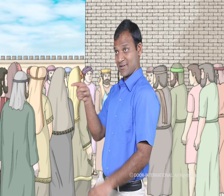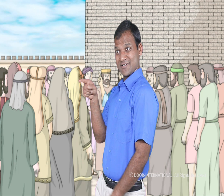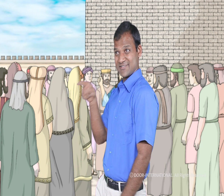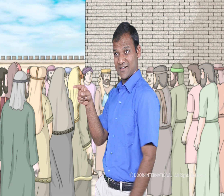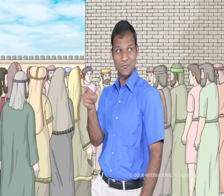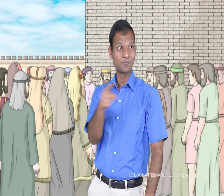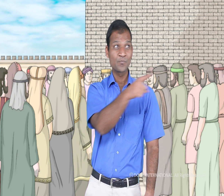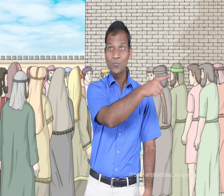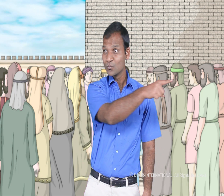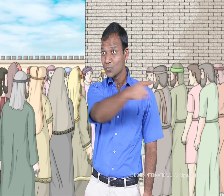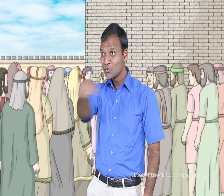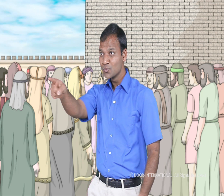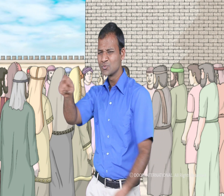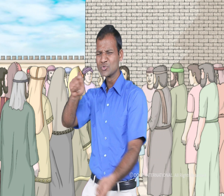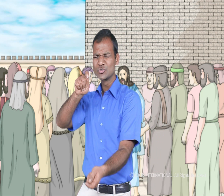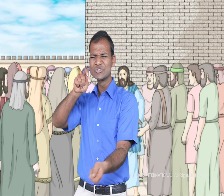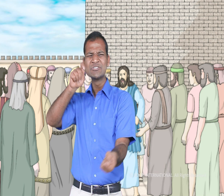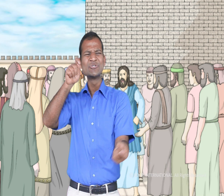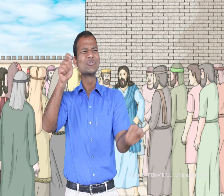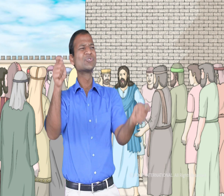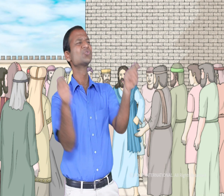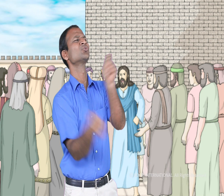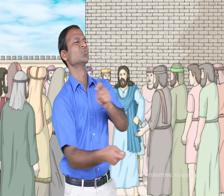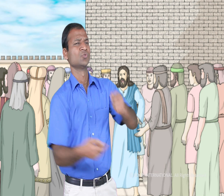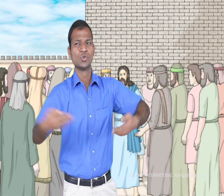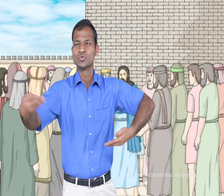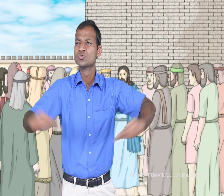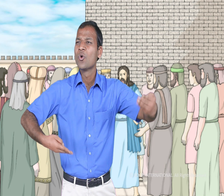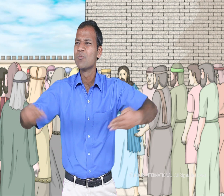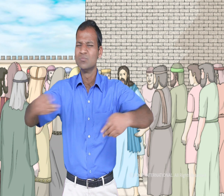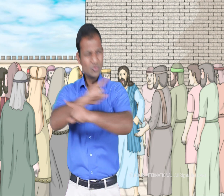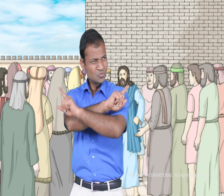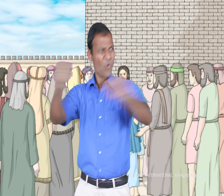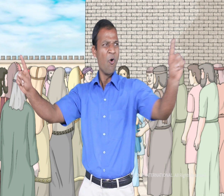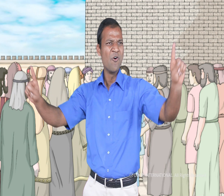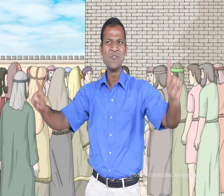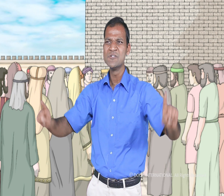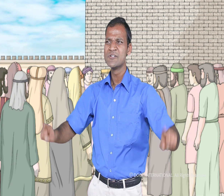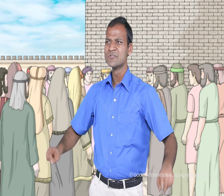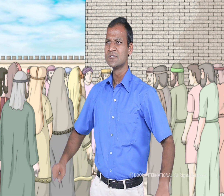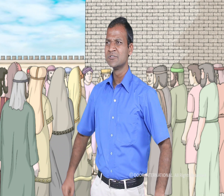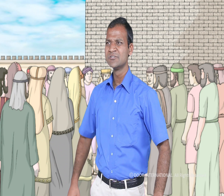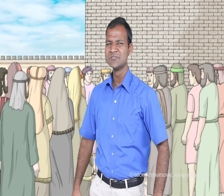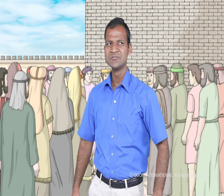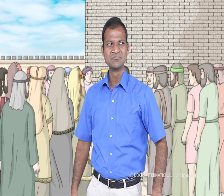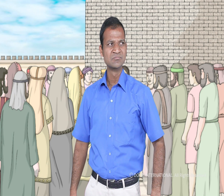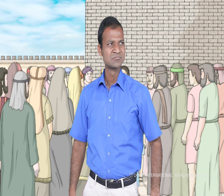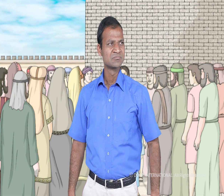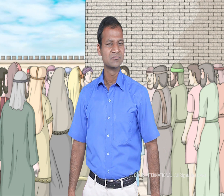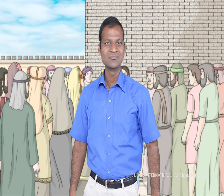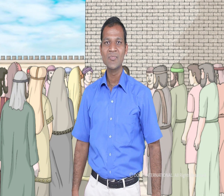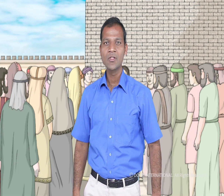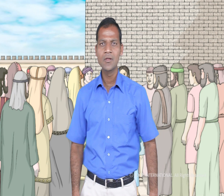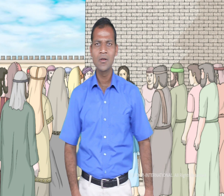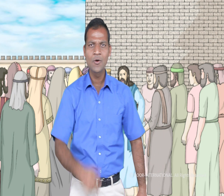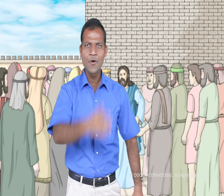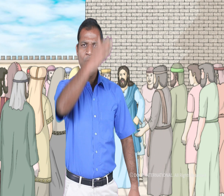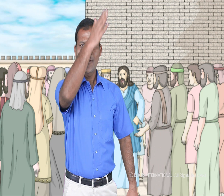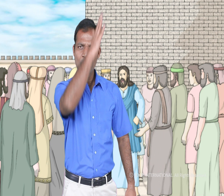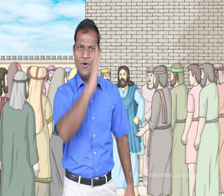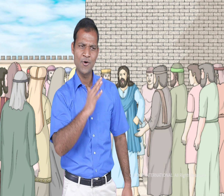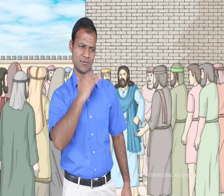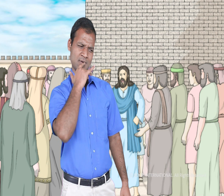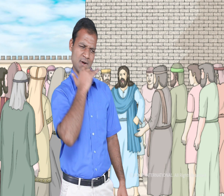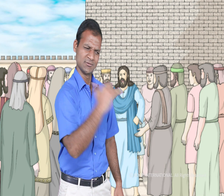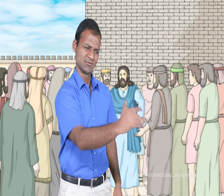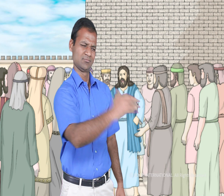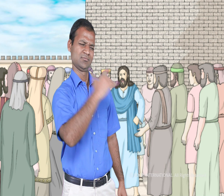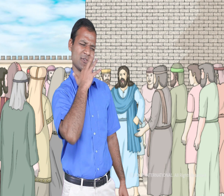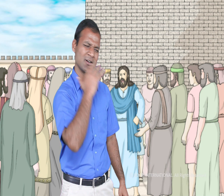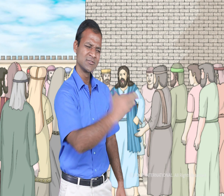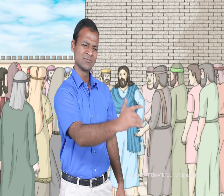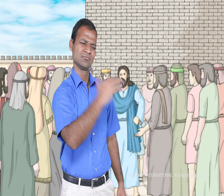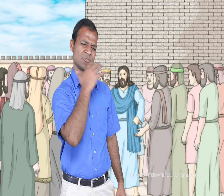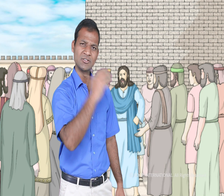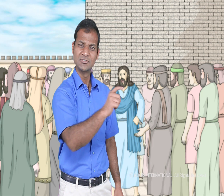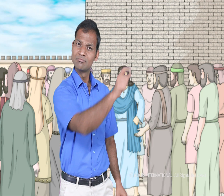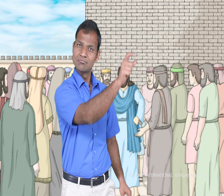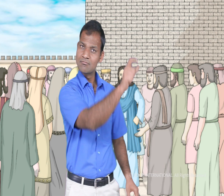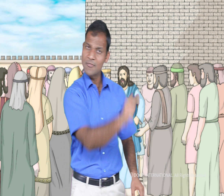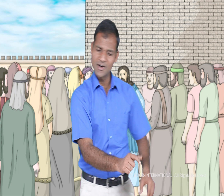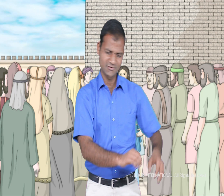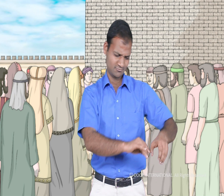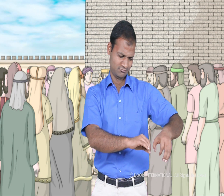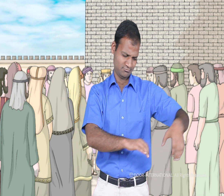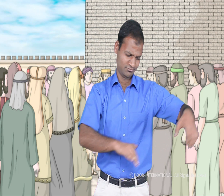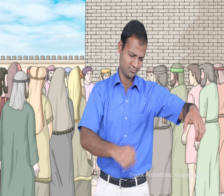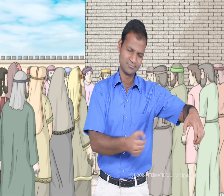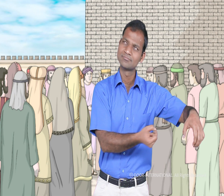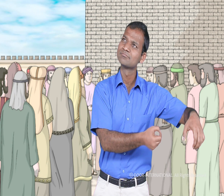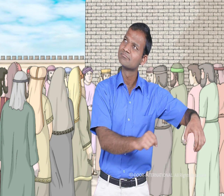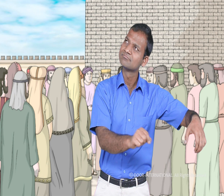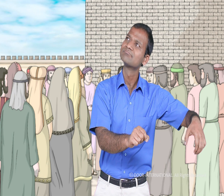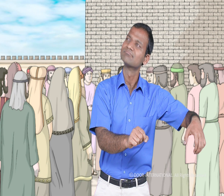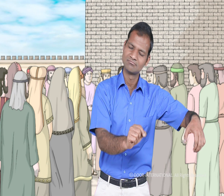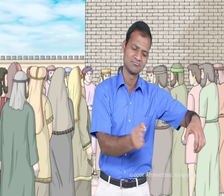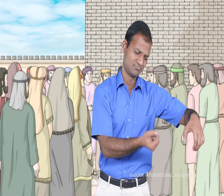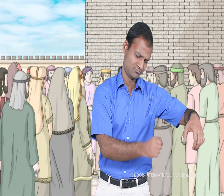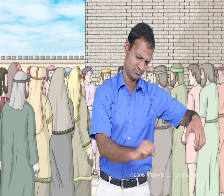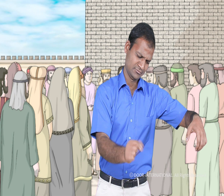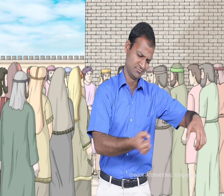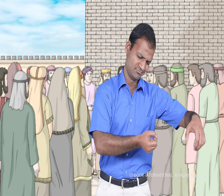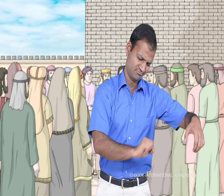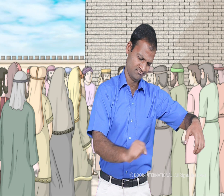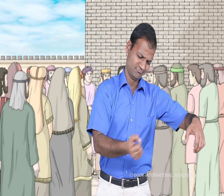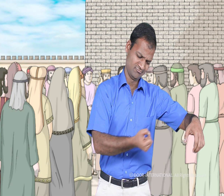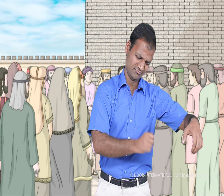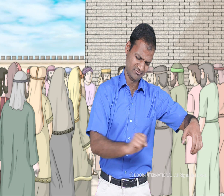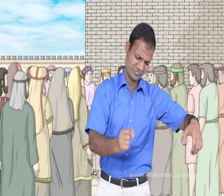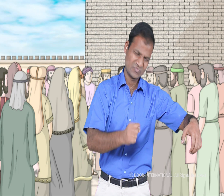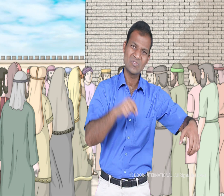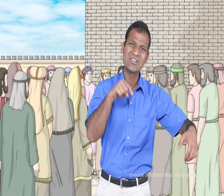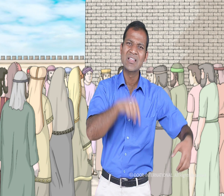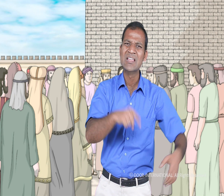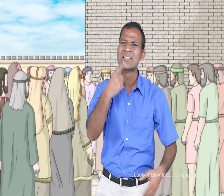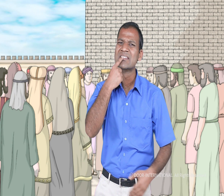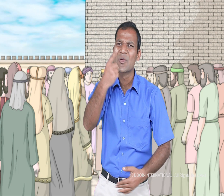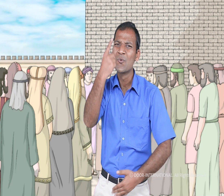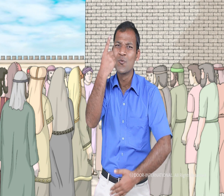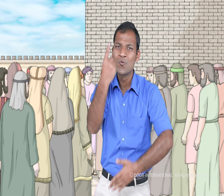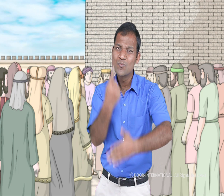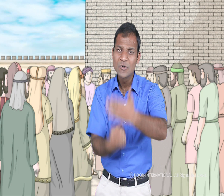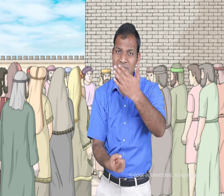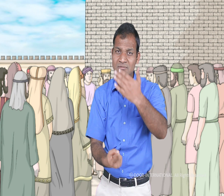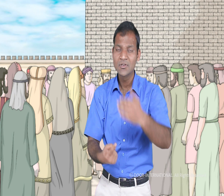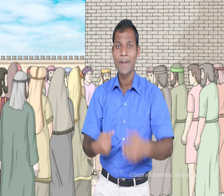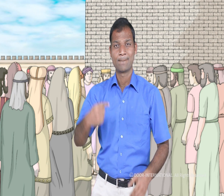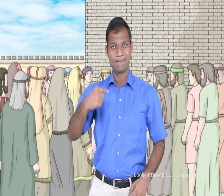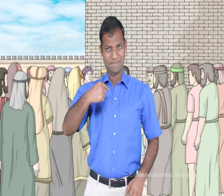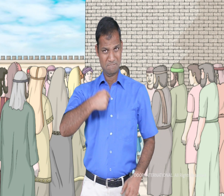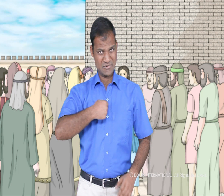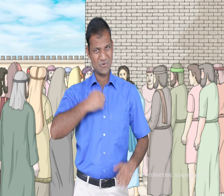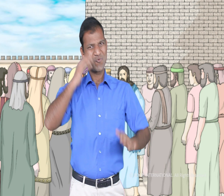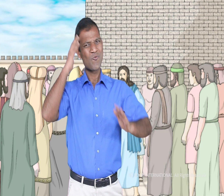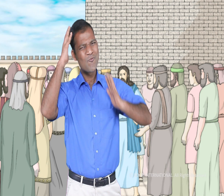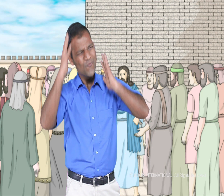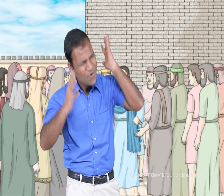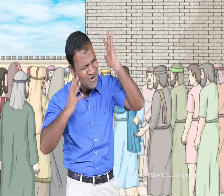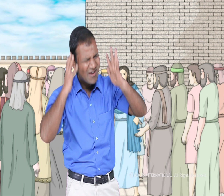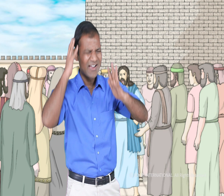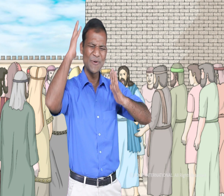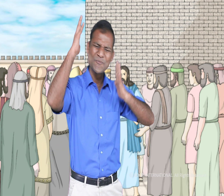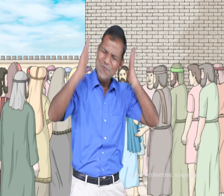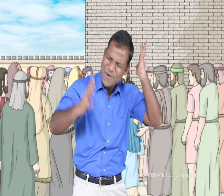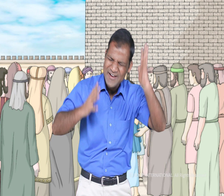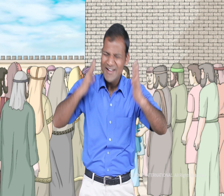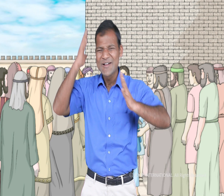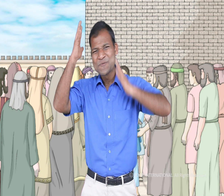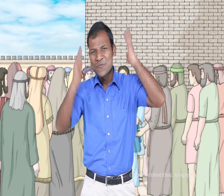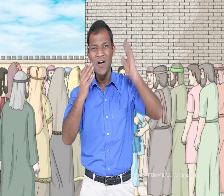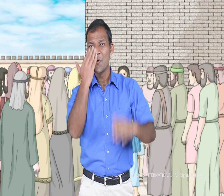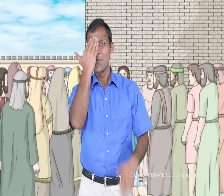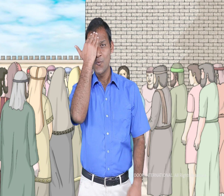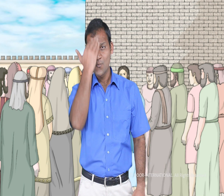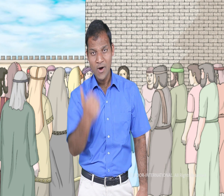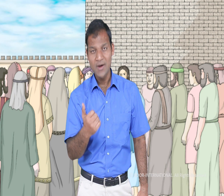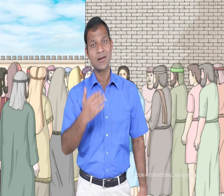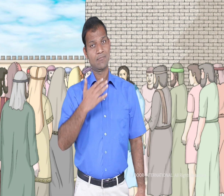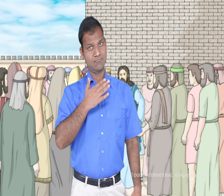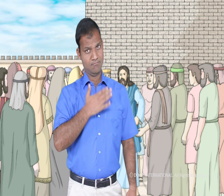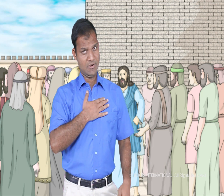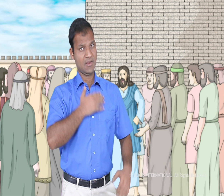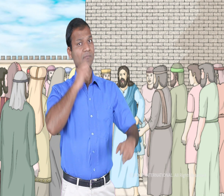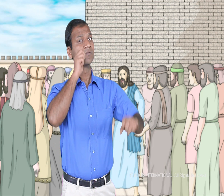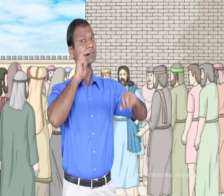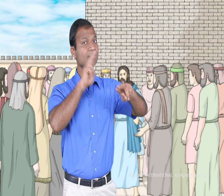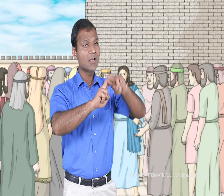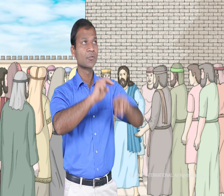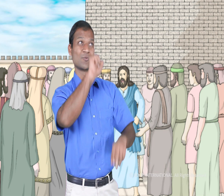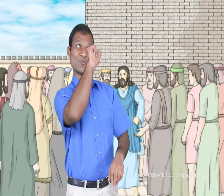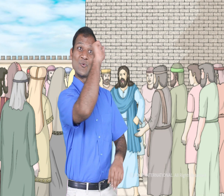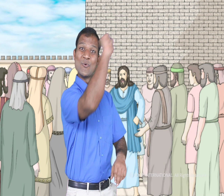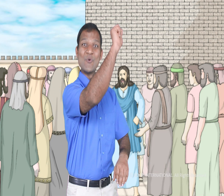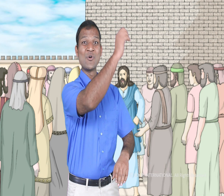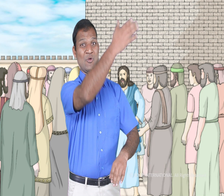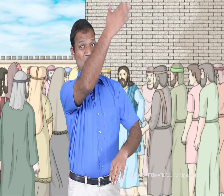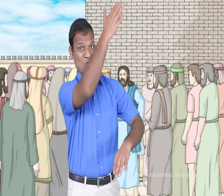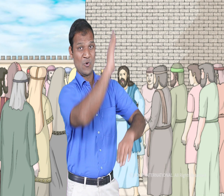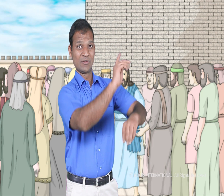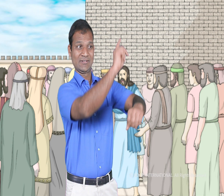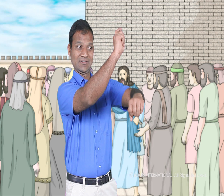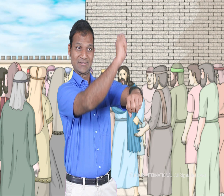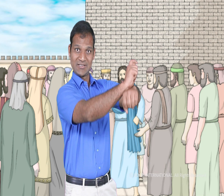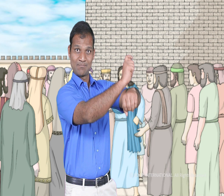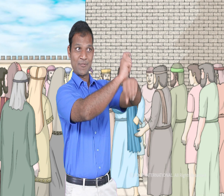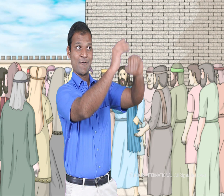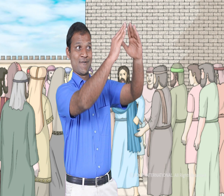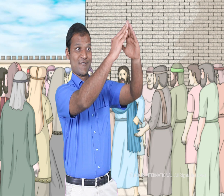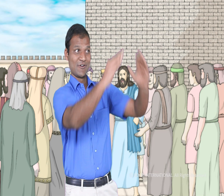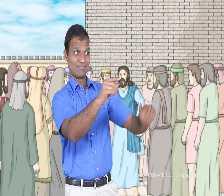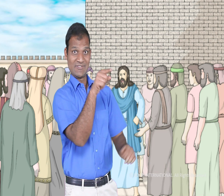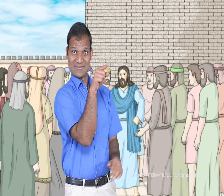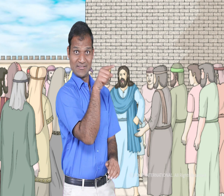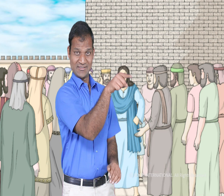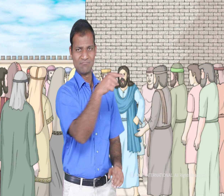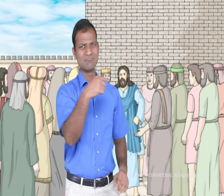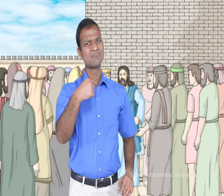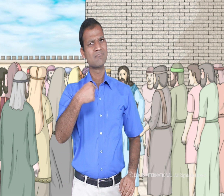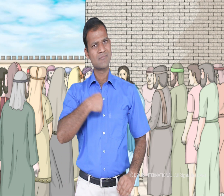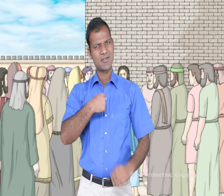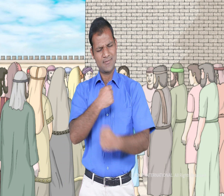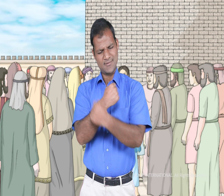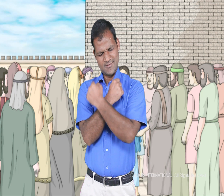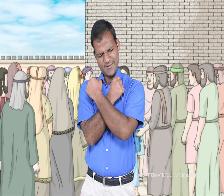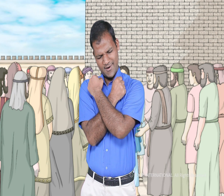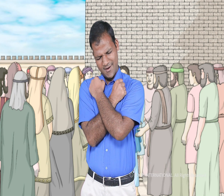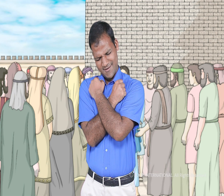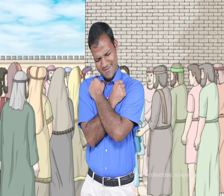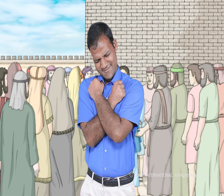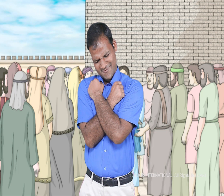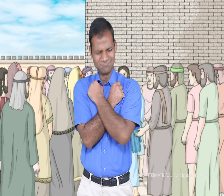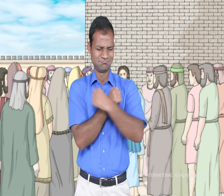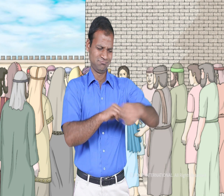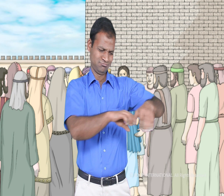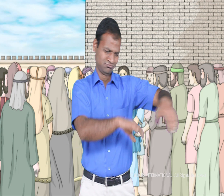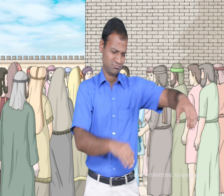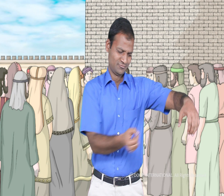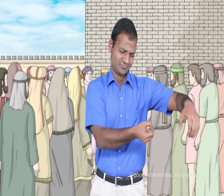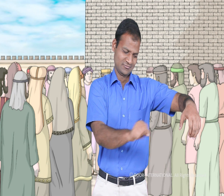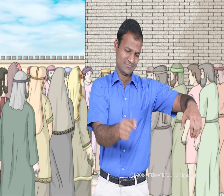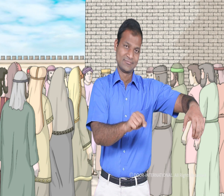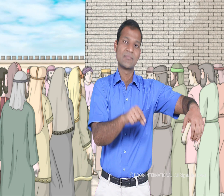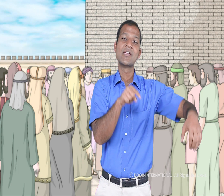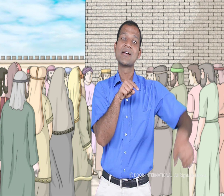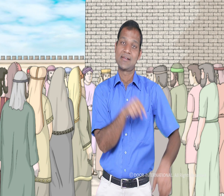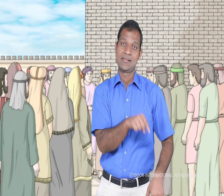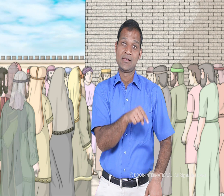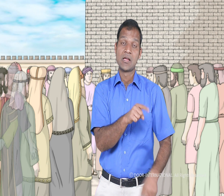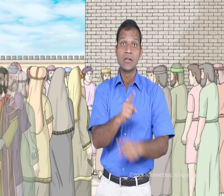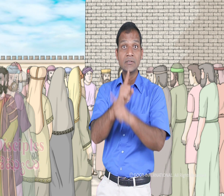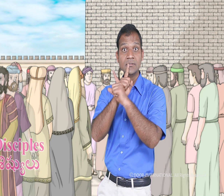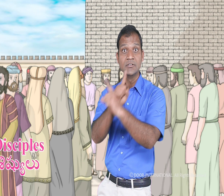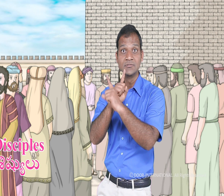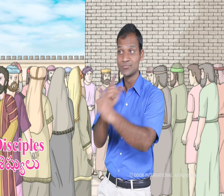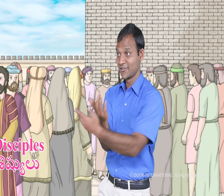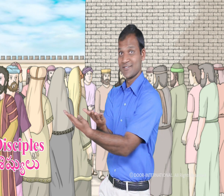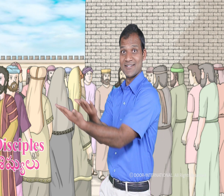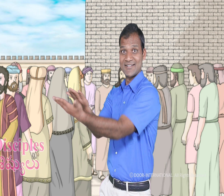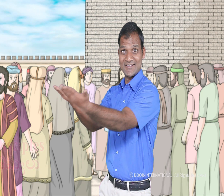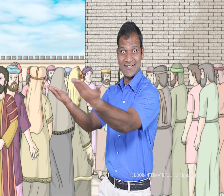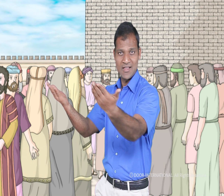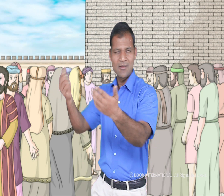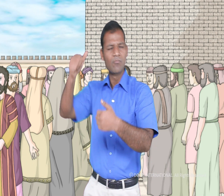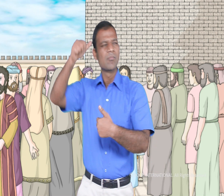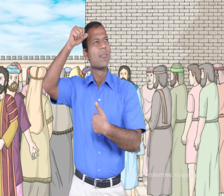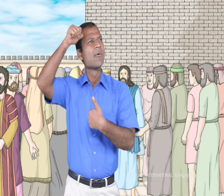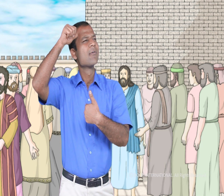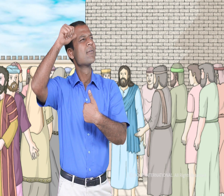His disciples remembered that it is written: “Zeal for Your house will consume Me.”